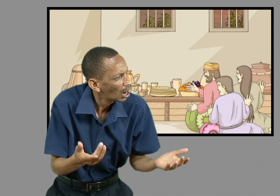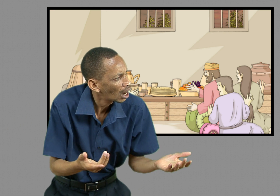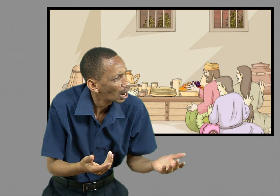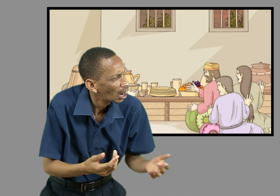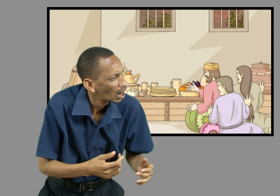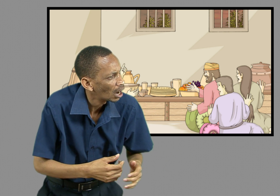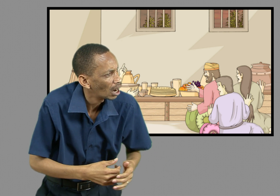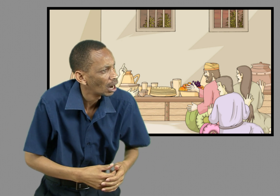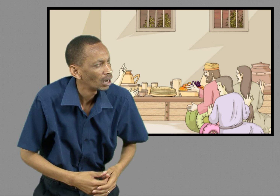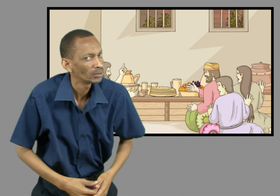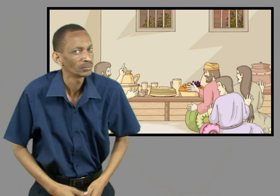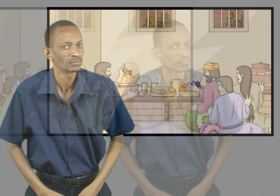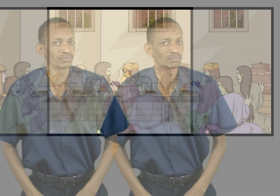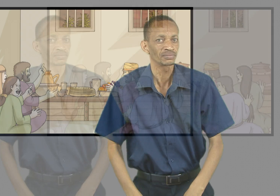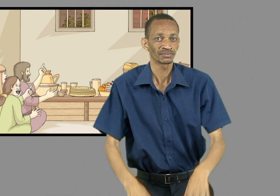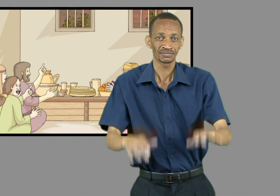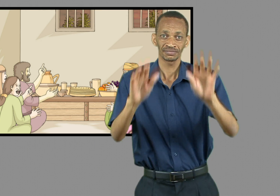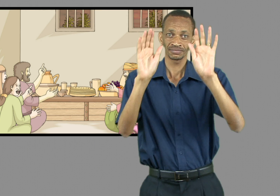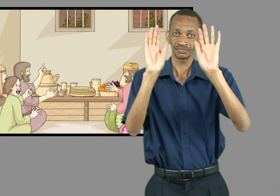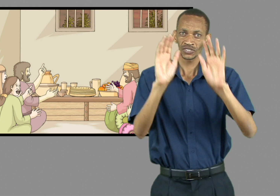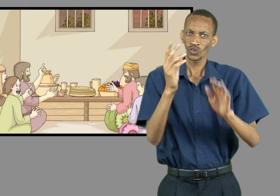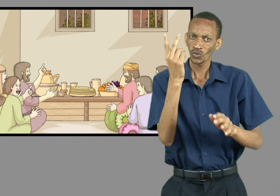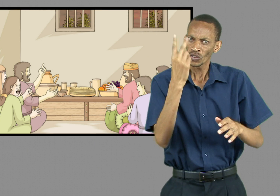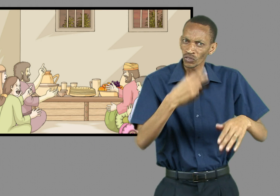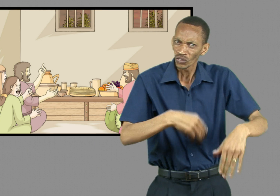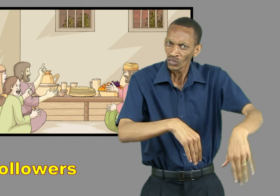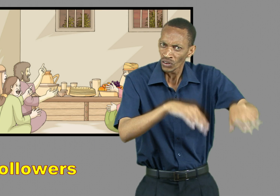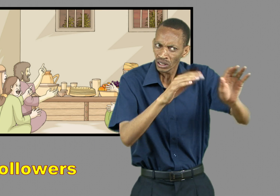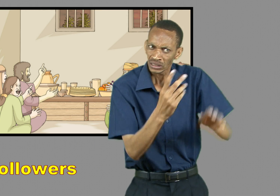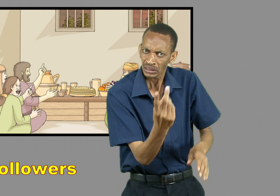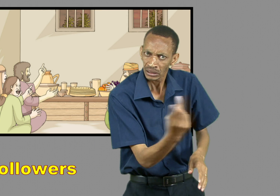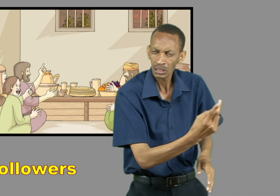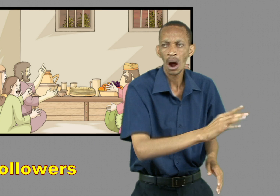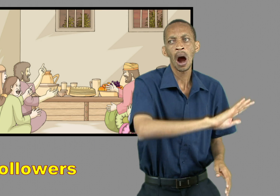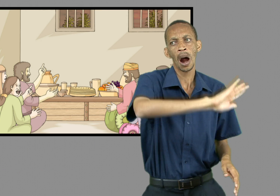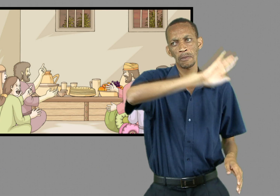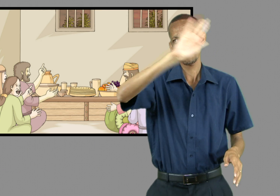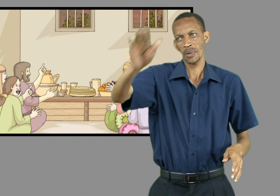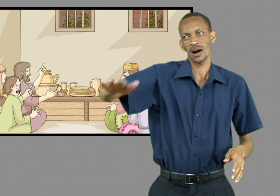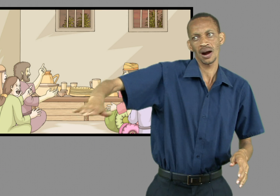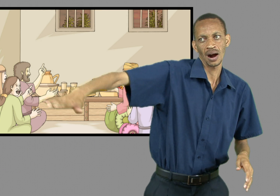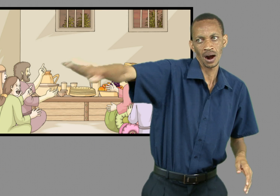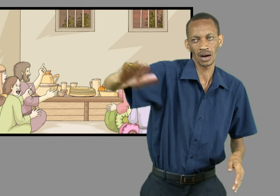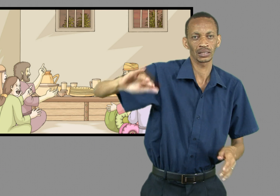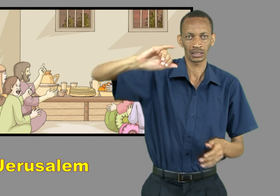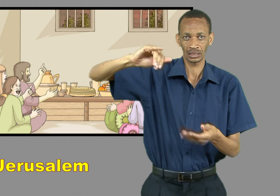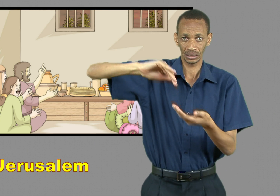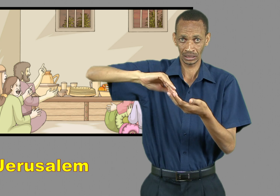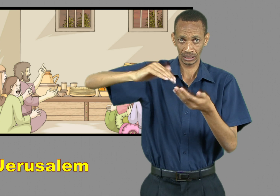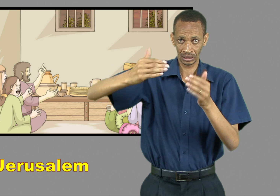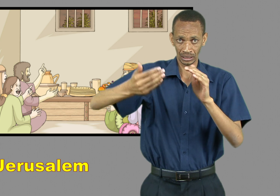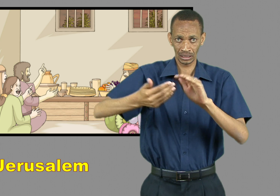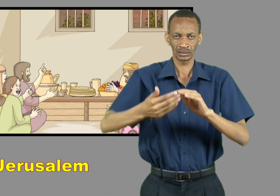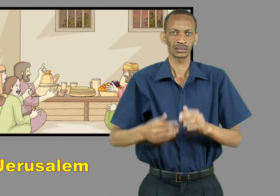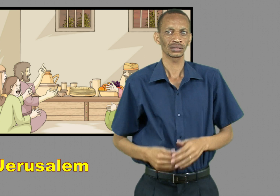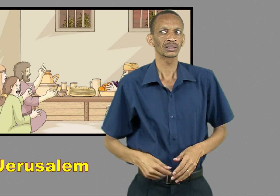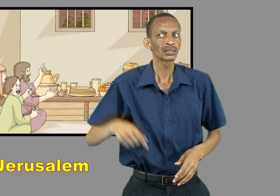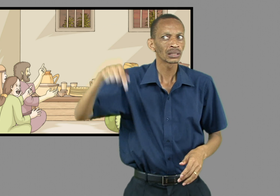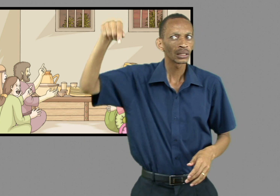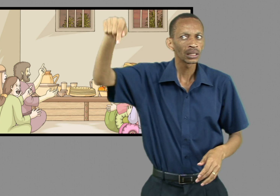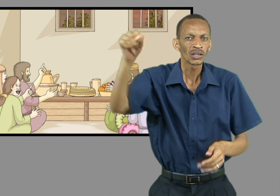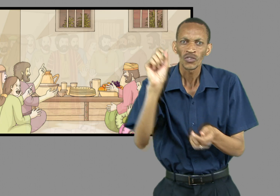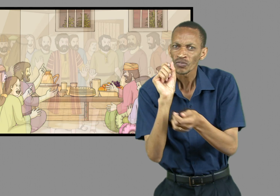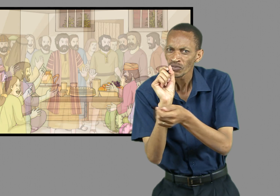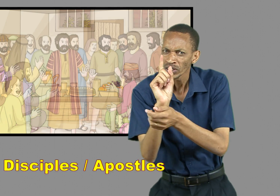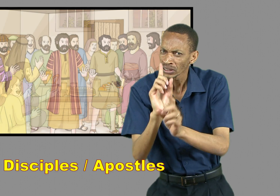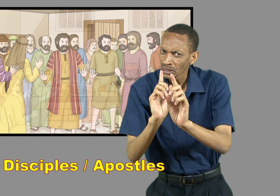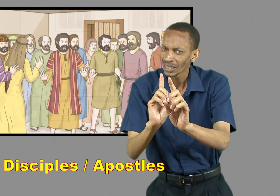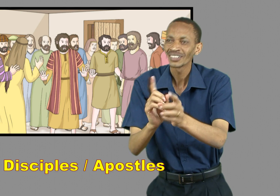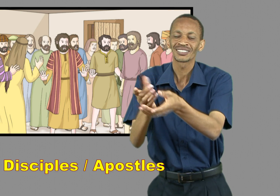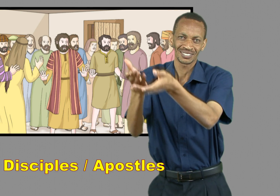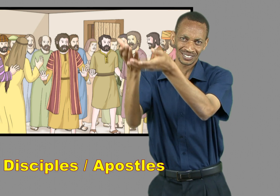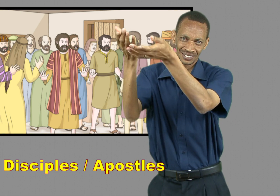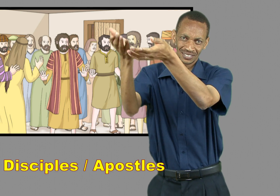And they got up that very hour and returned to Jerusalem.